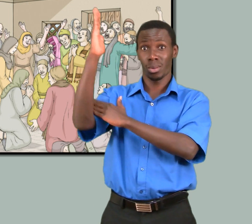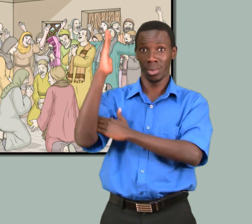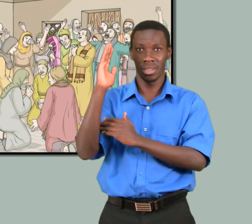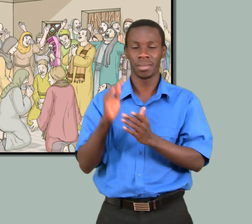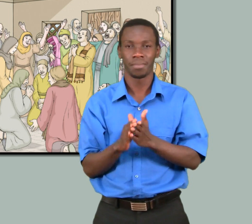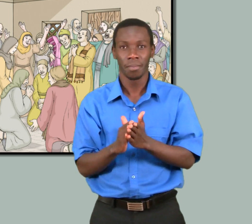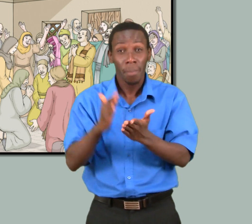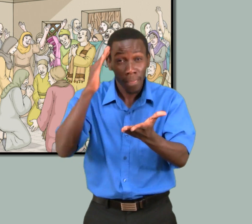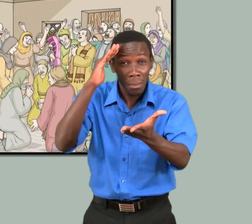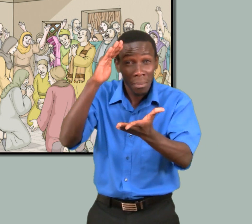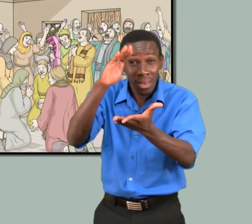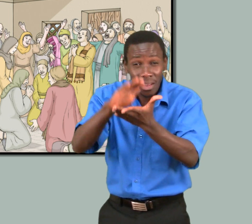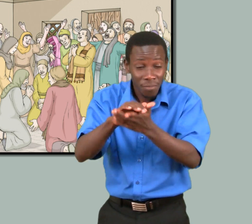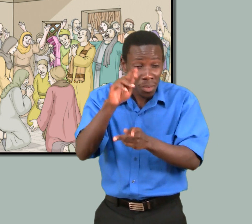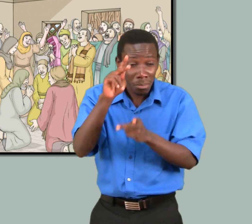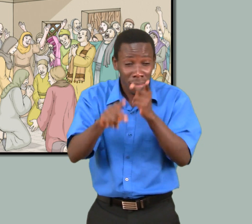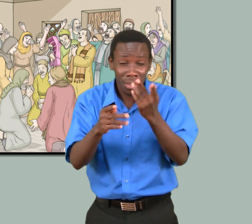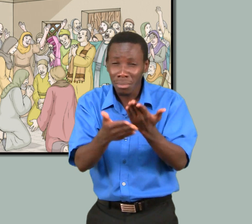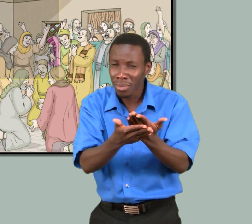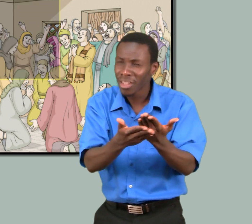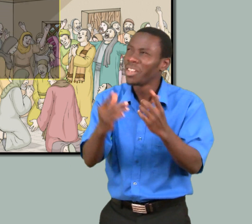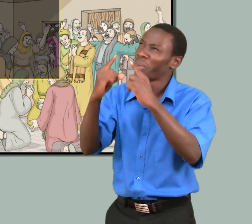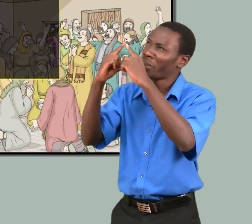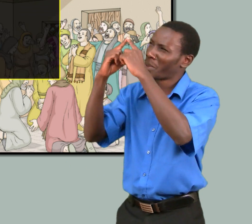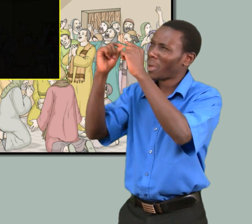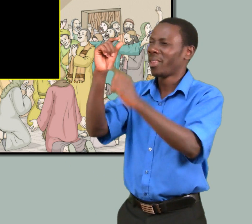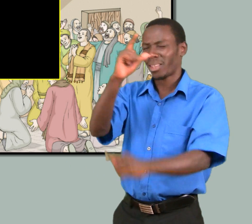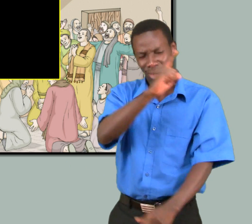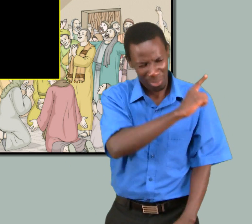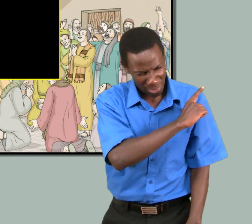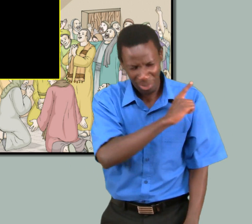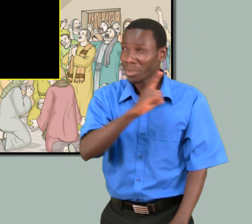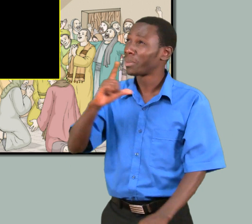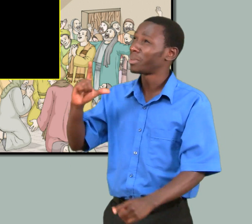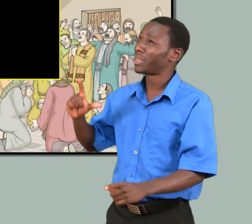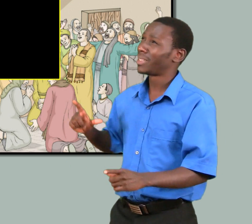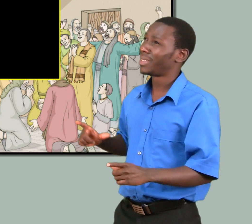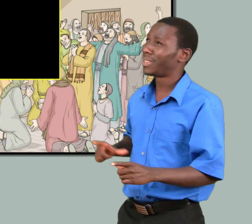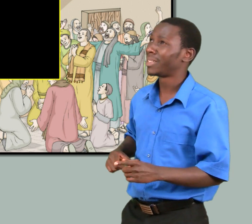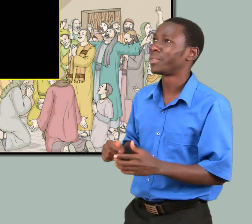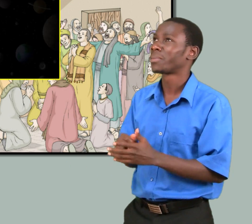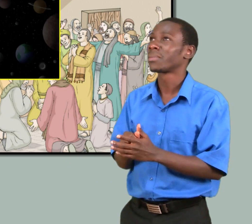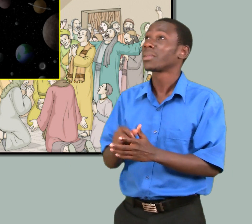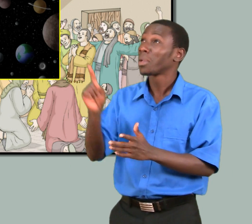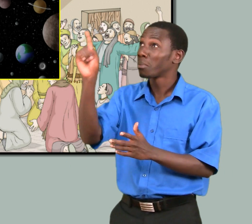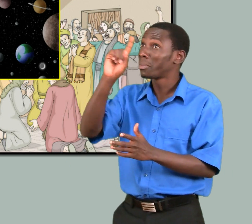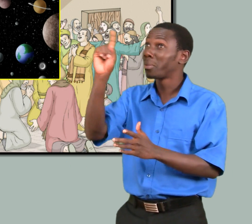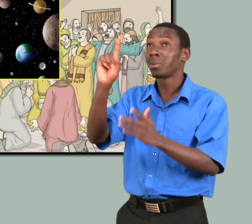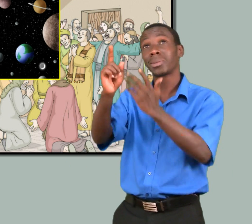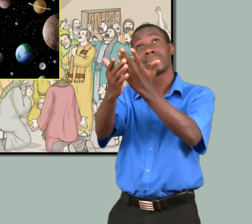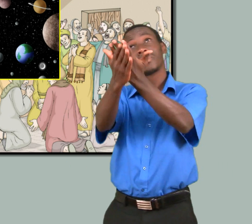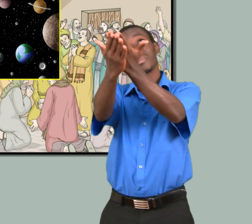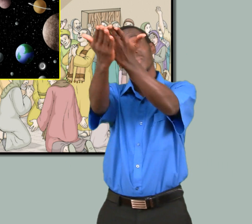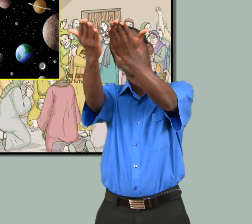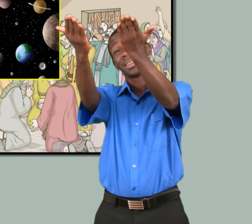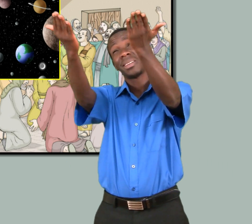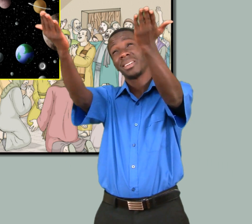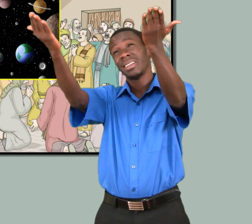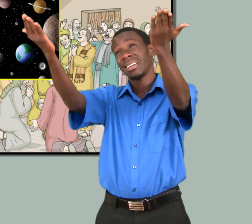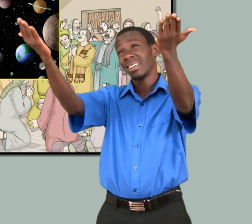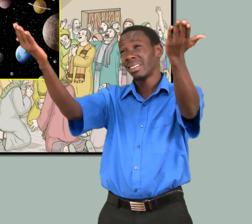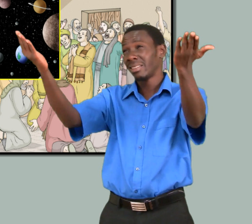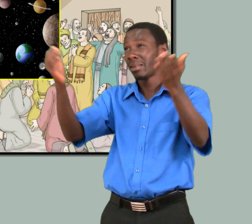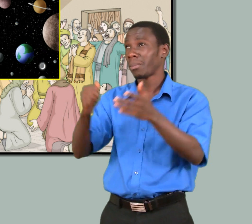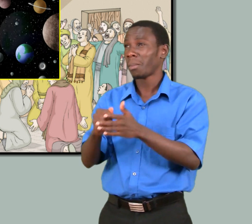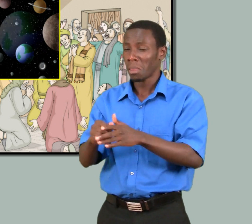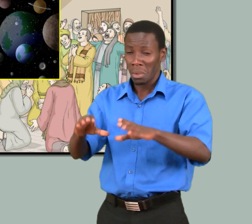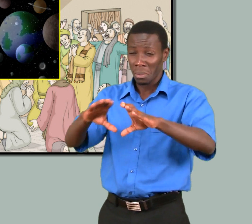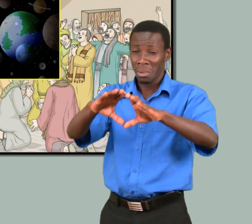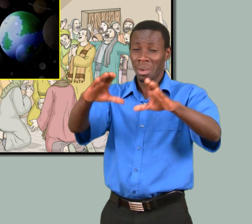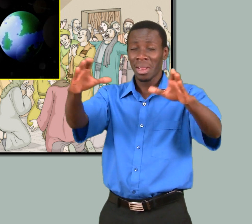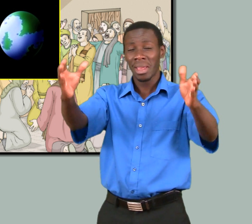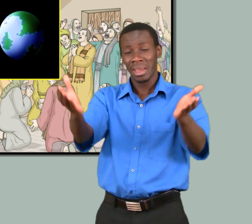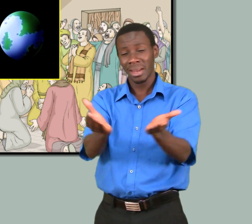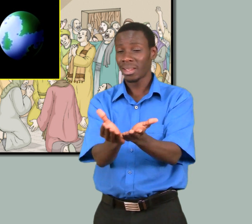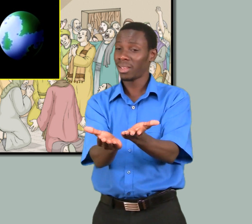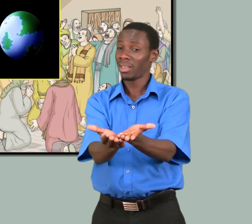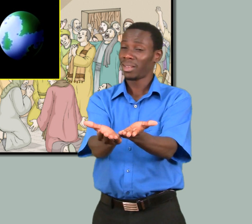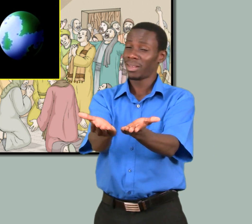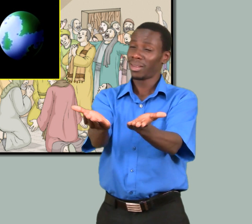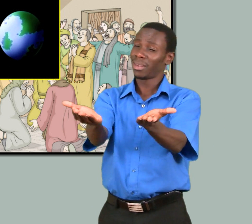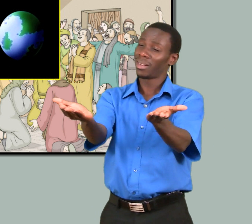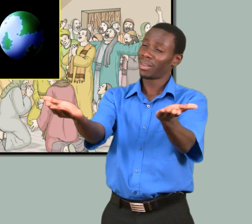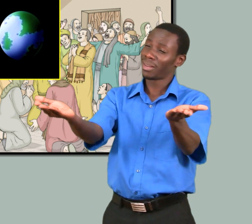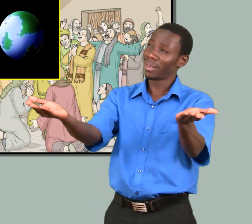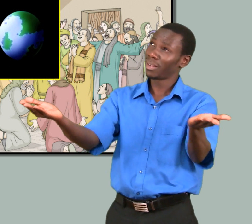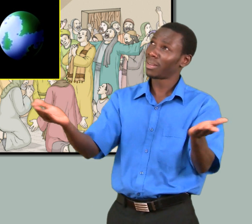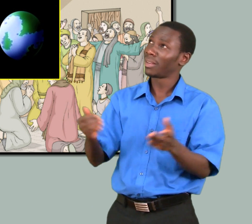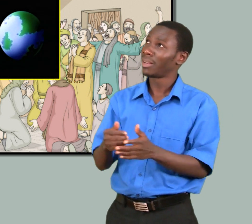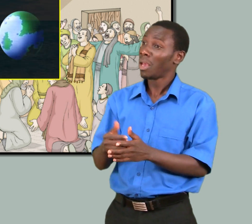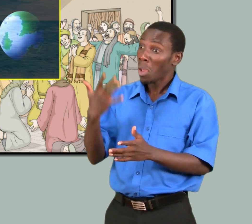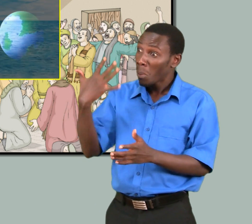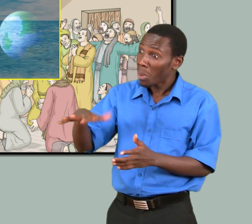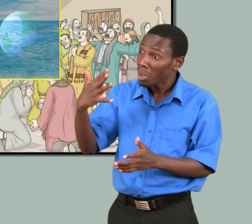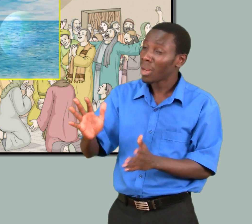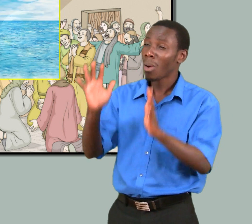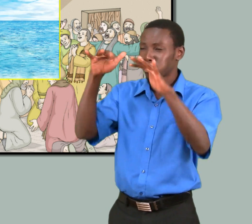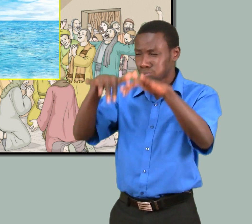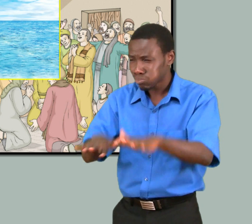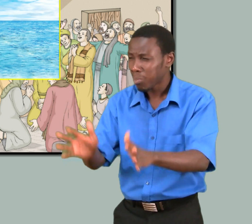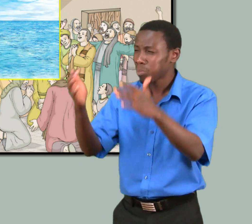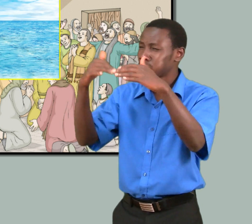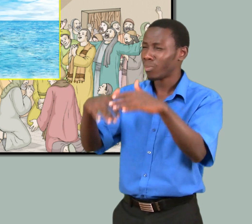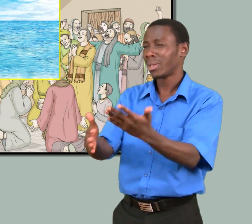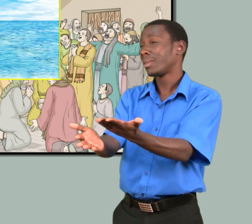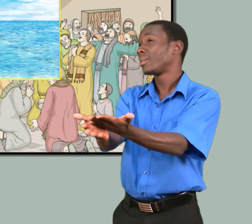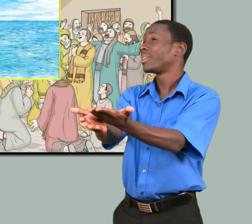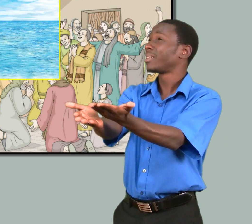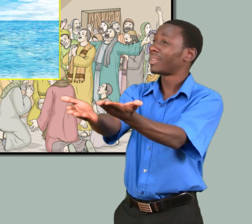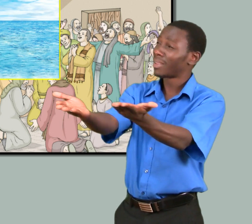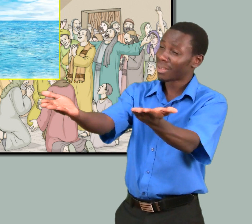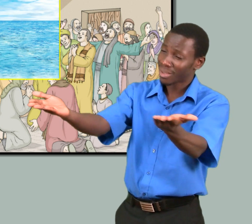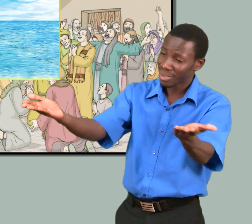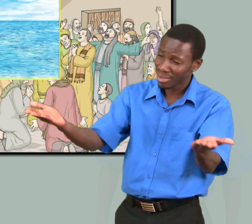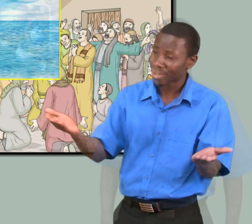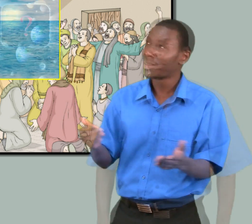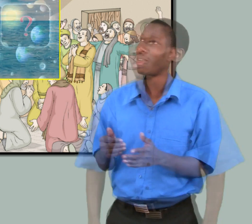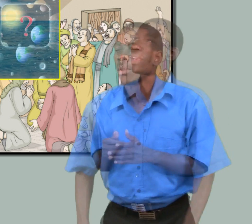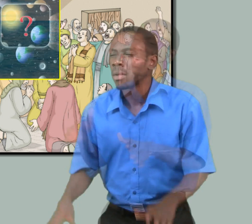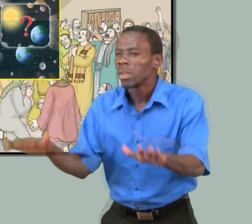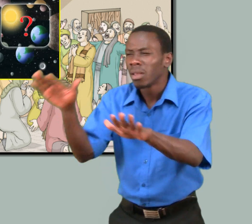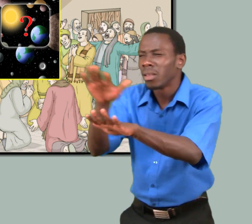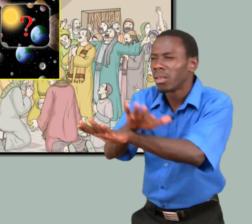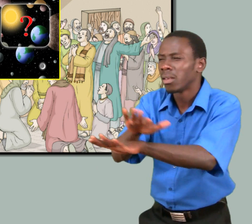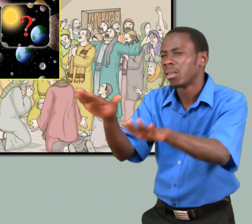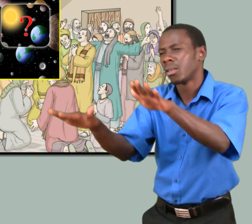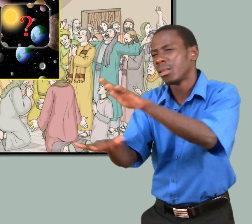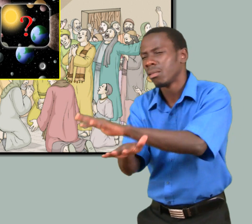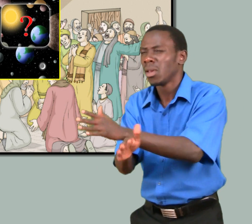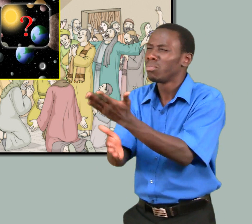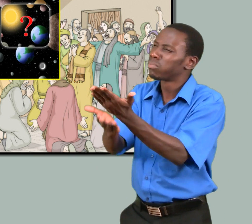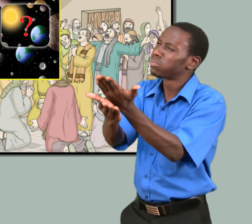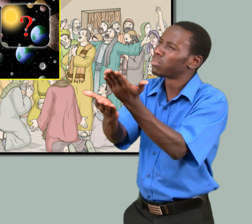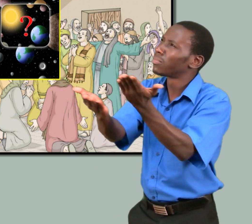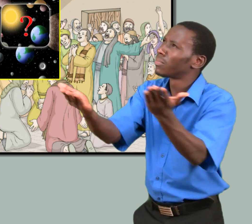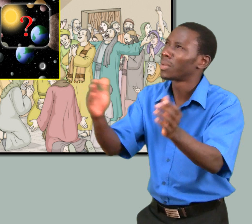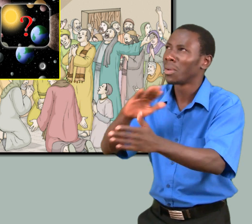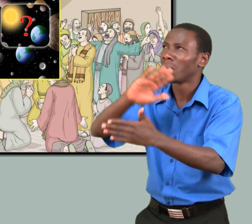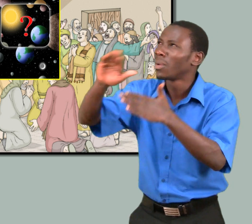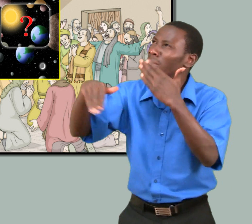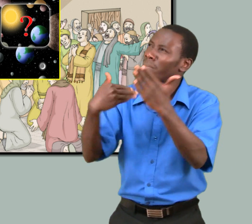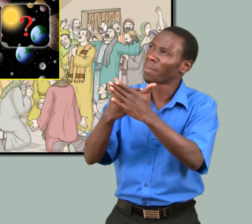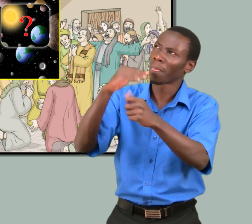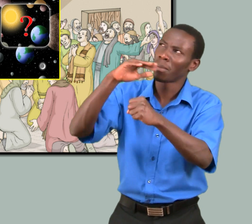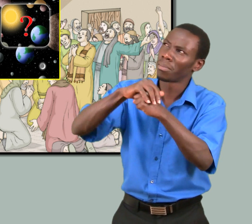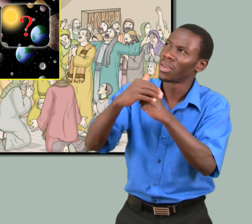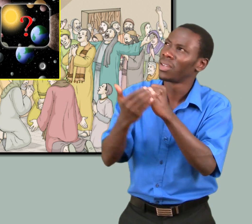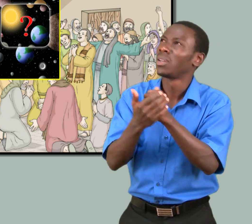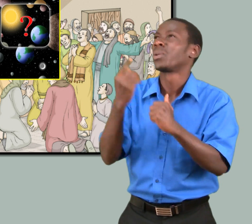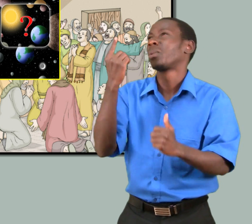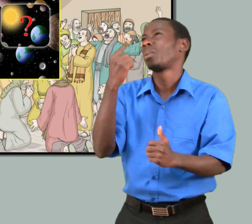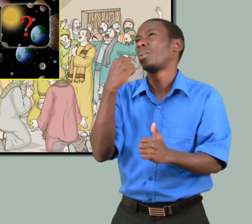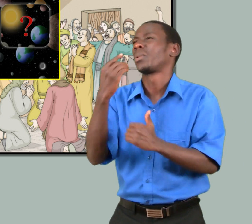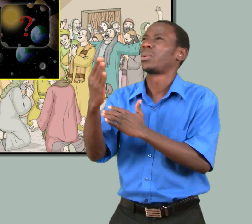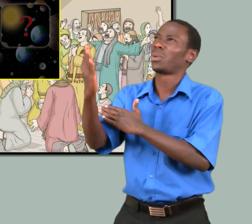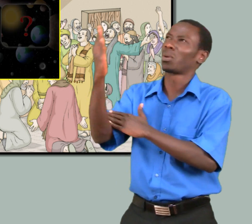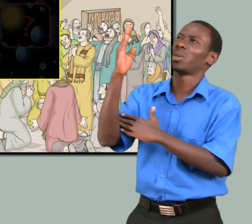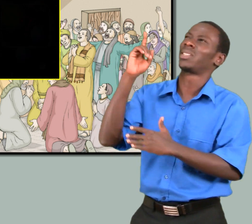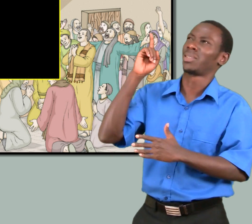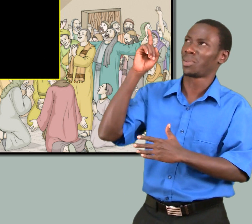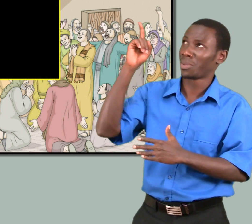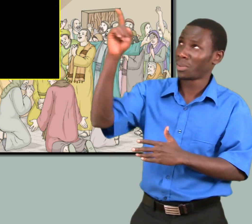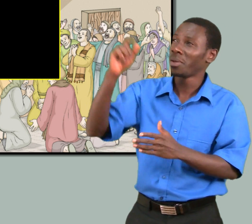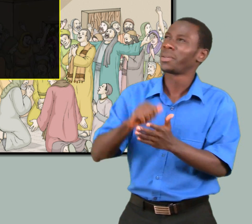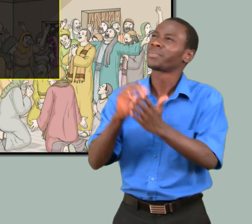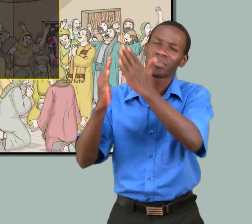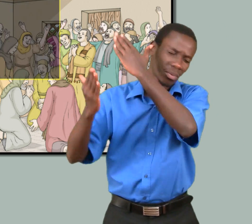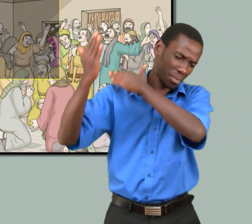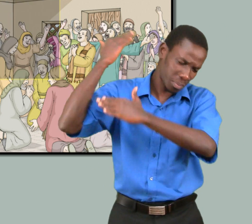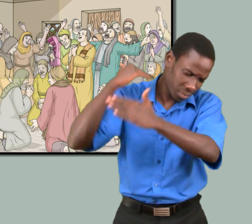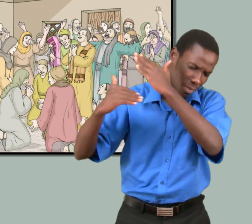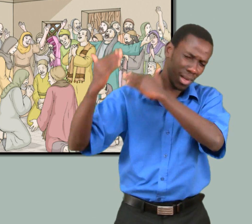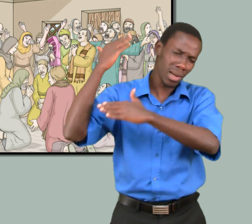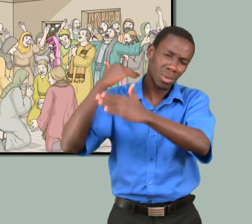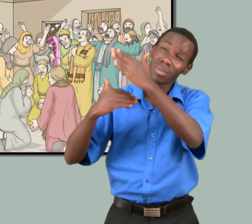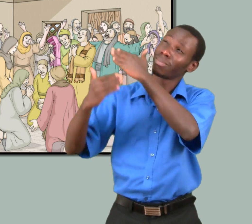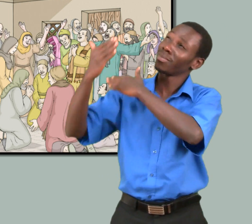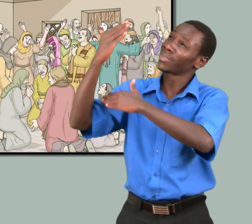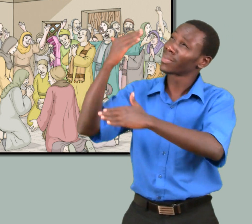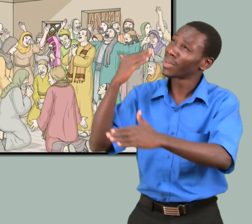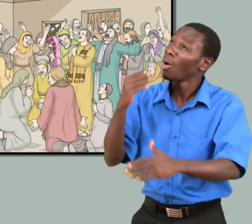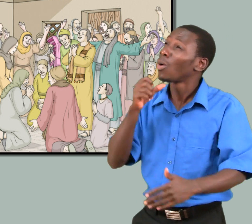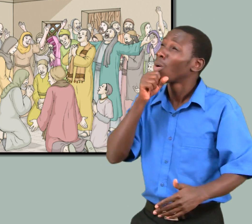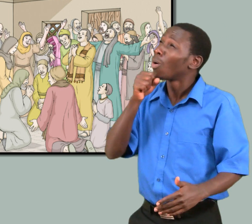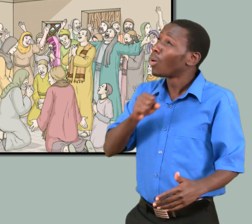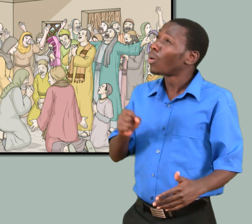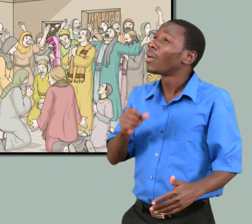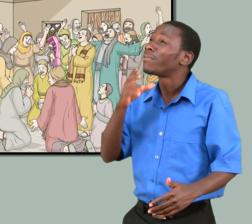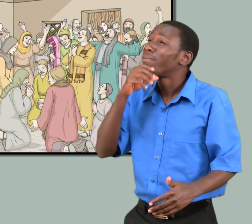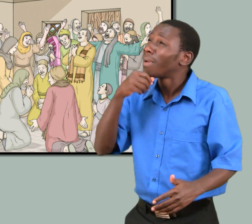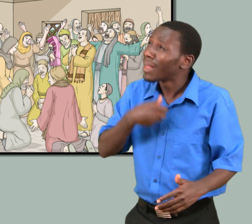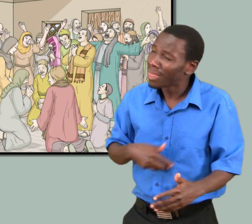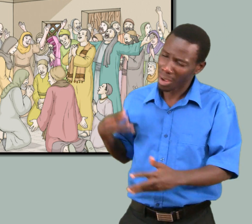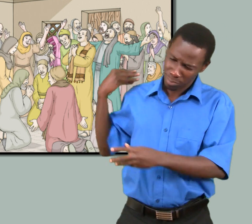“Sovereign Lord,” they said, “You made the heaven and the earth and the sea and everything in them.